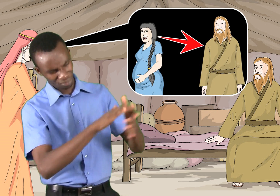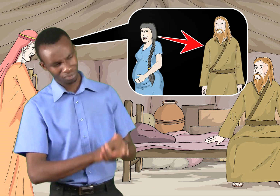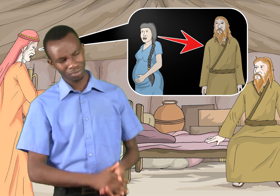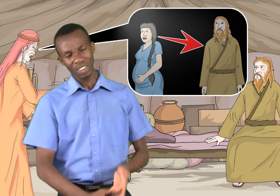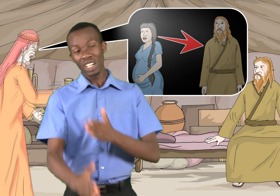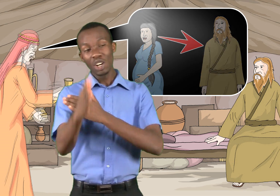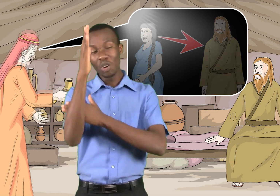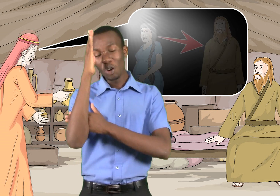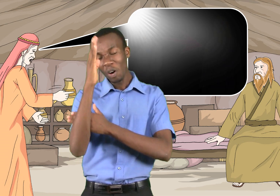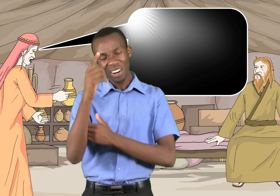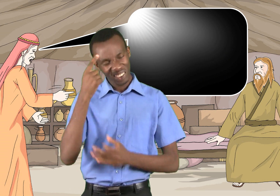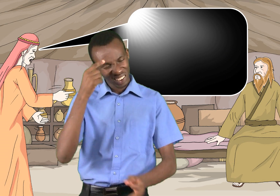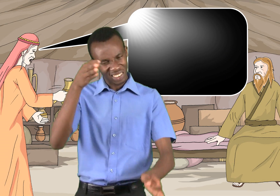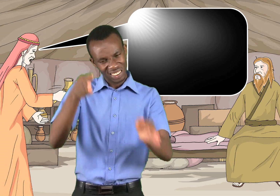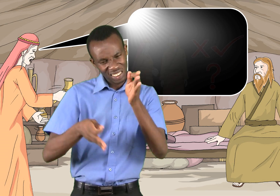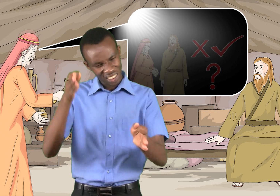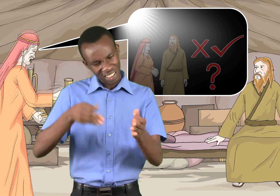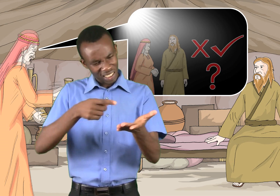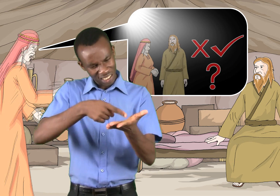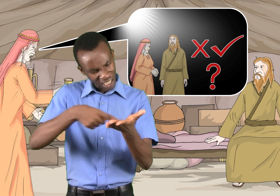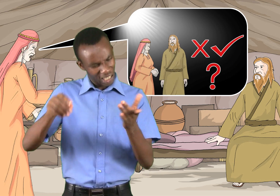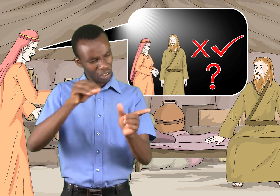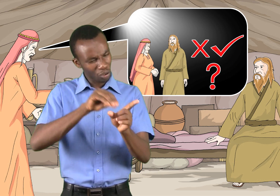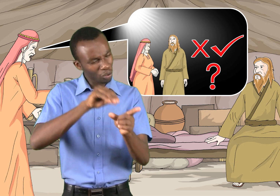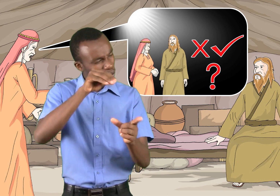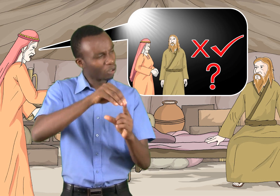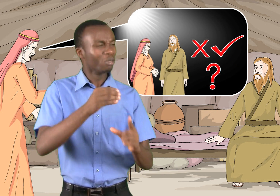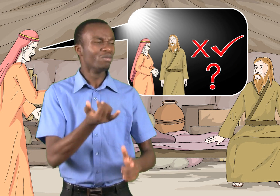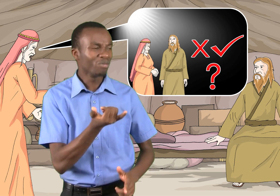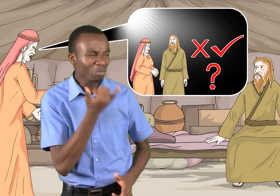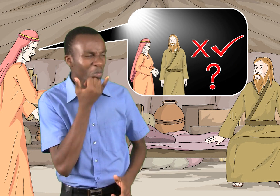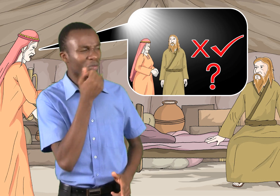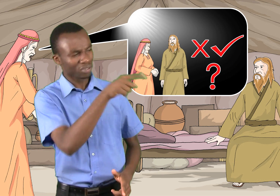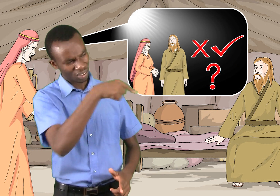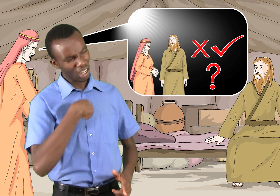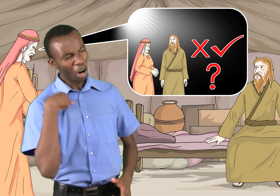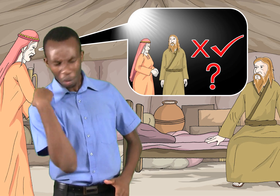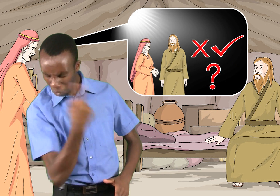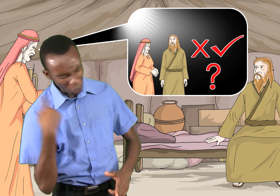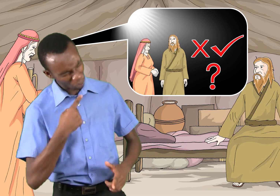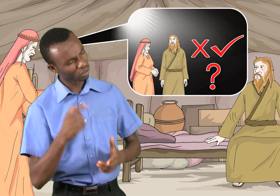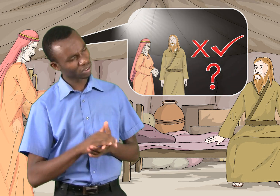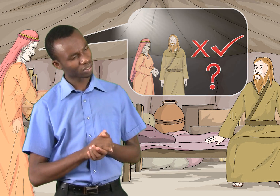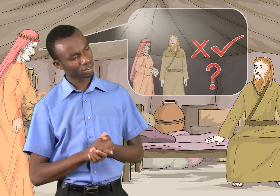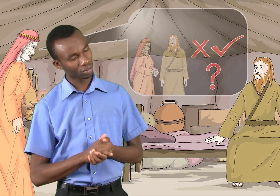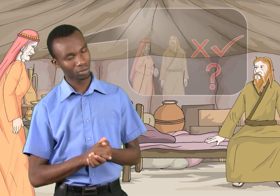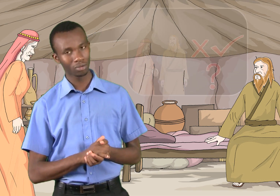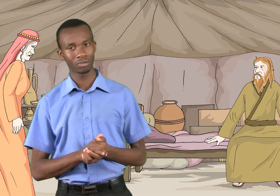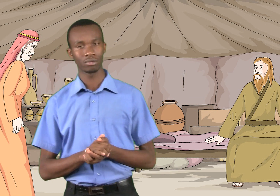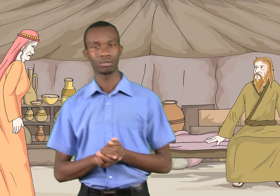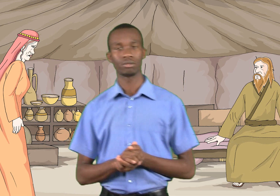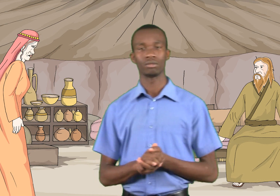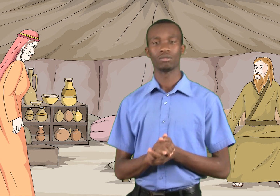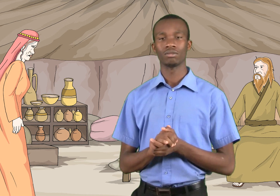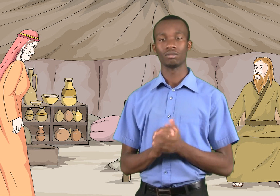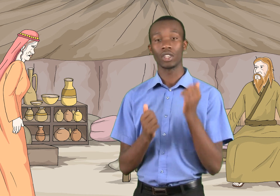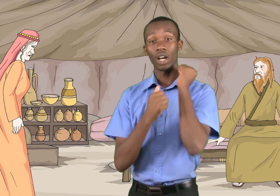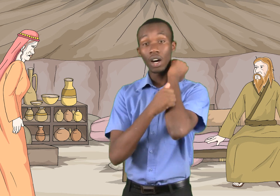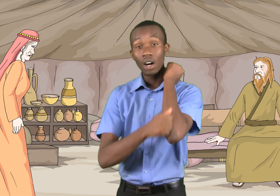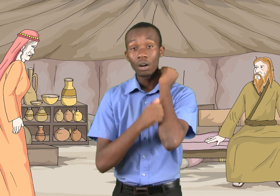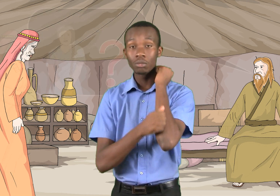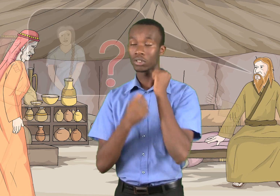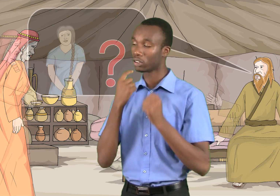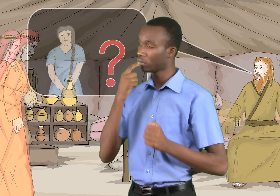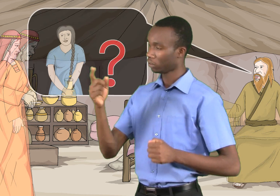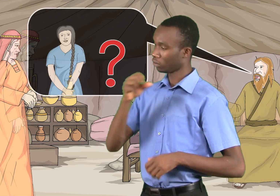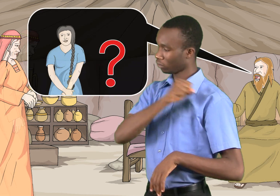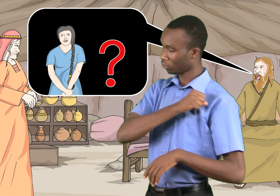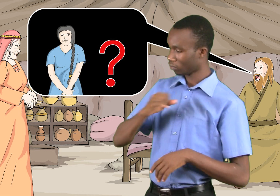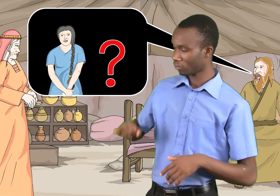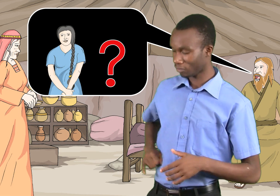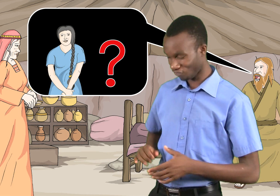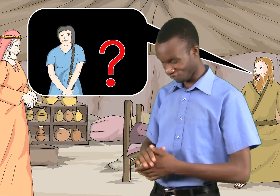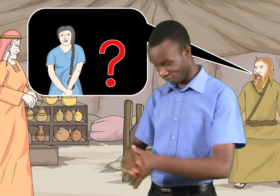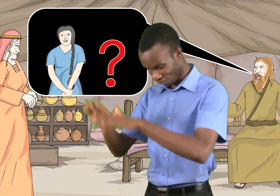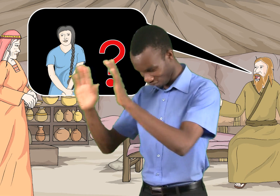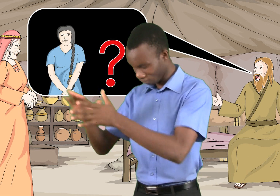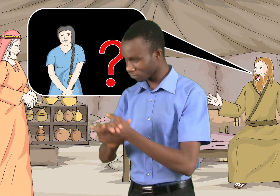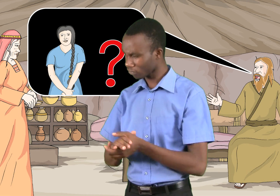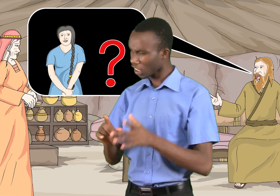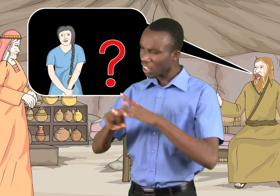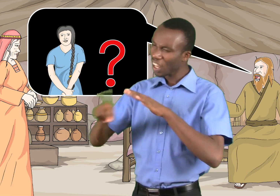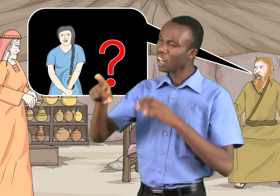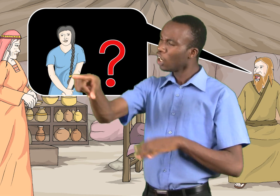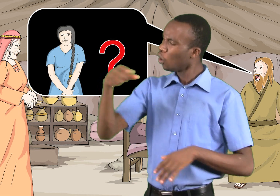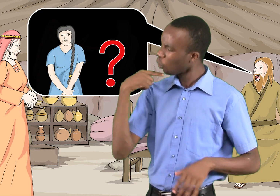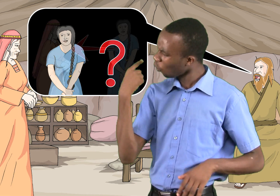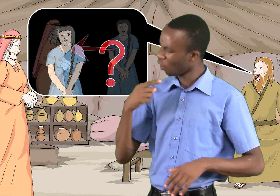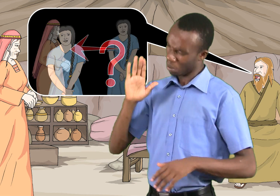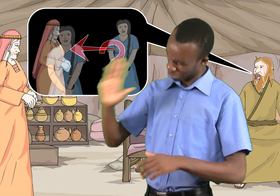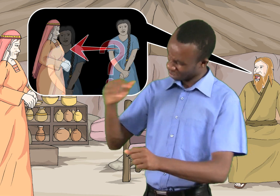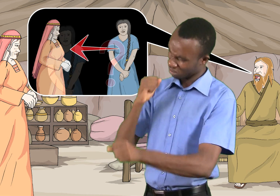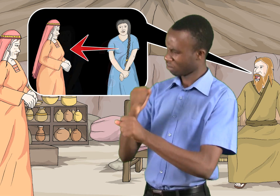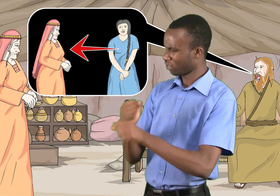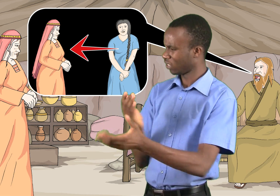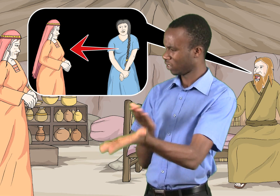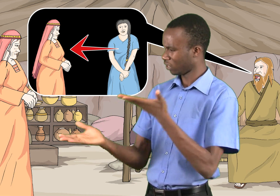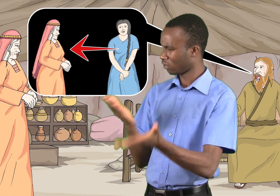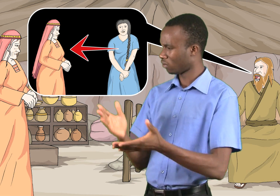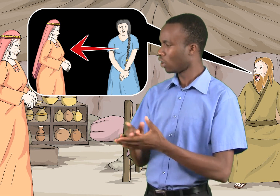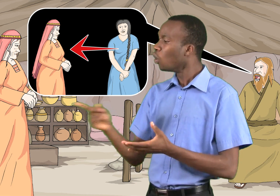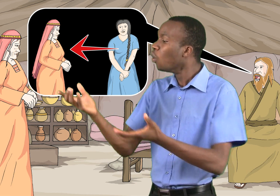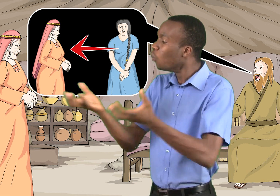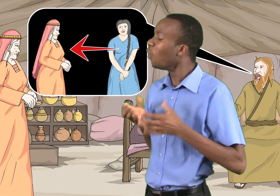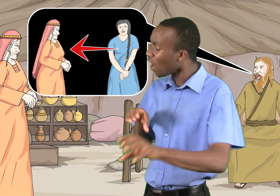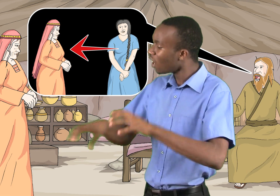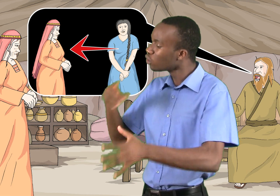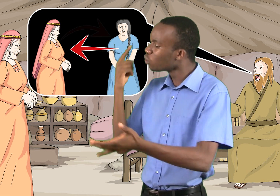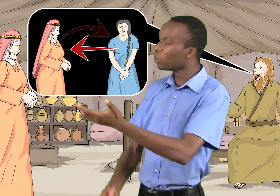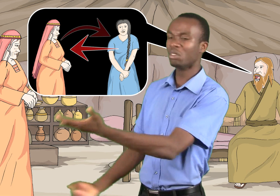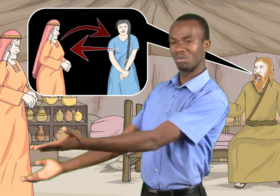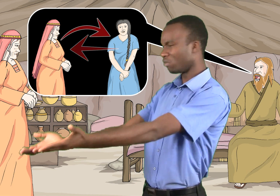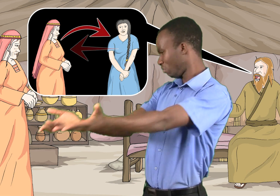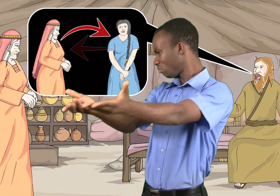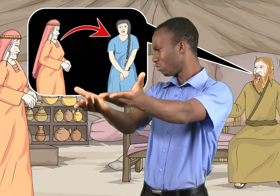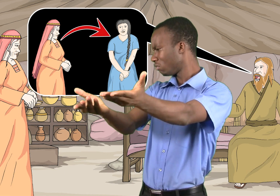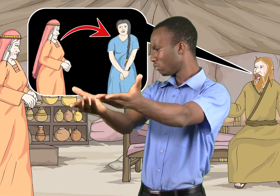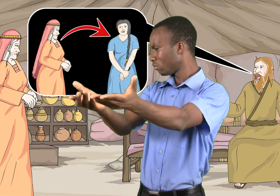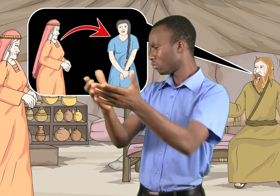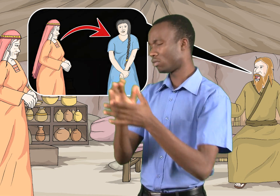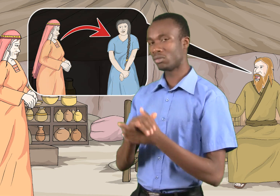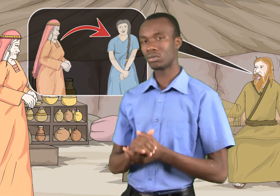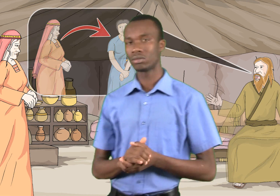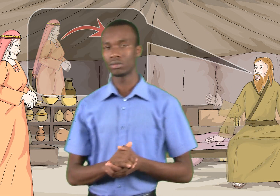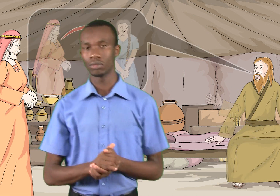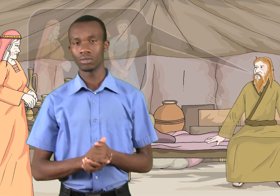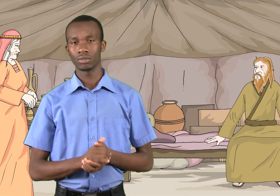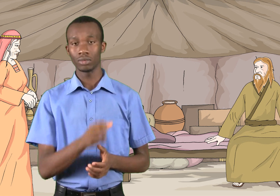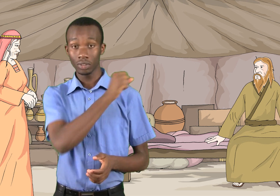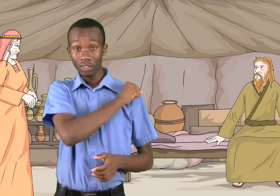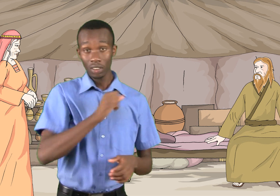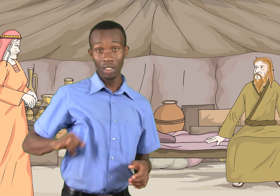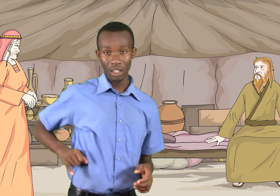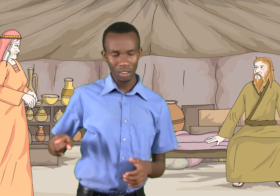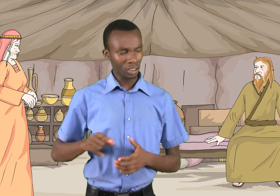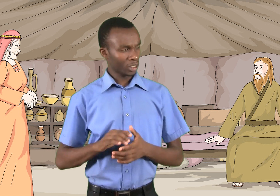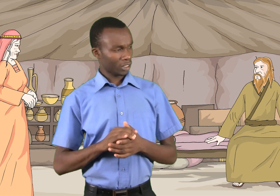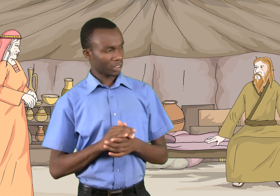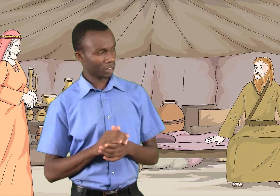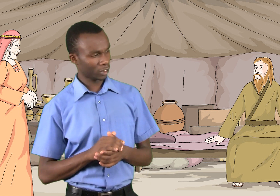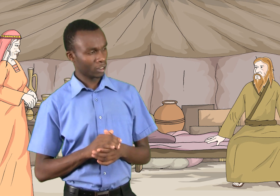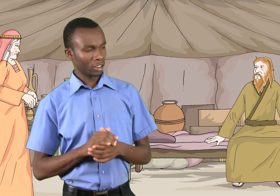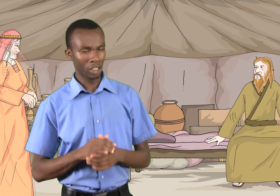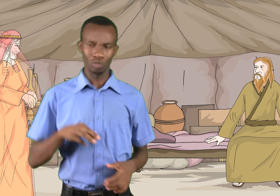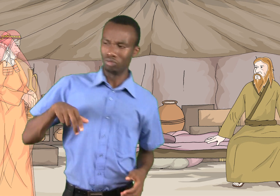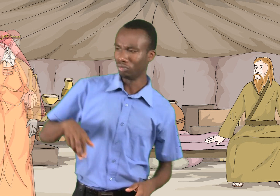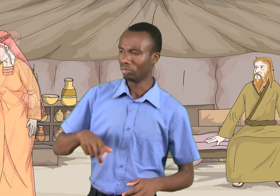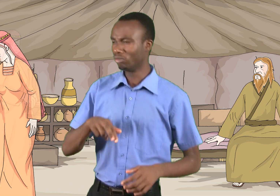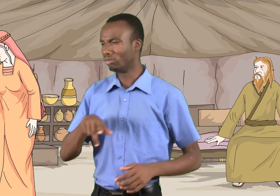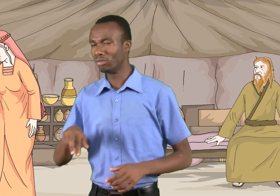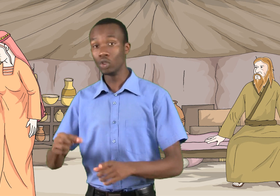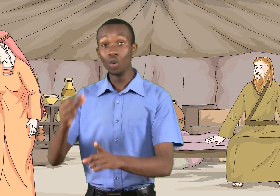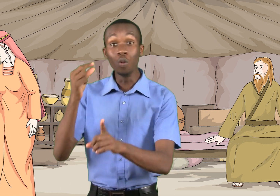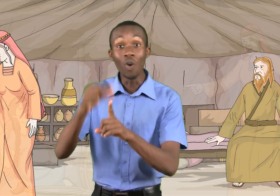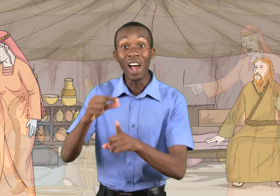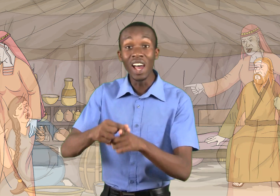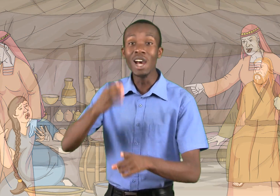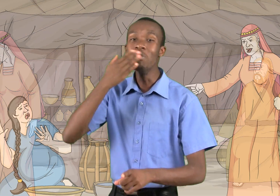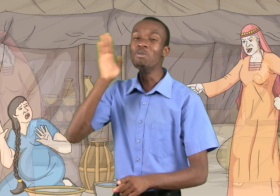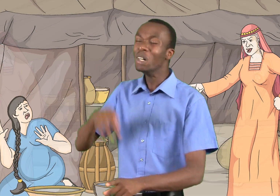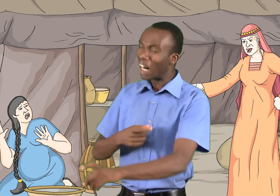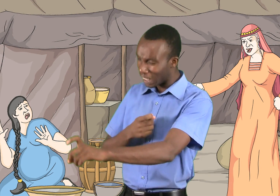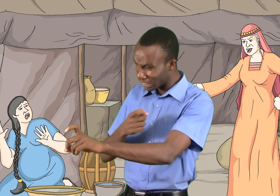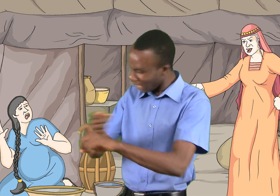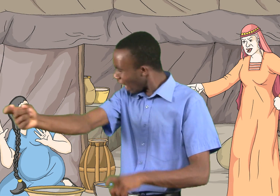May the LORD judge between you and me.” “Here,” said Abram, “your servant is in your hands. Do whatever you want with her.”